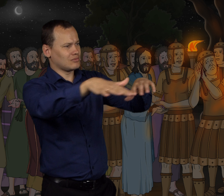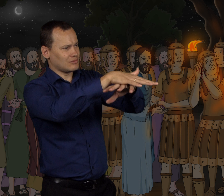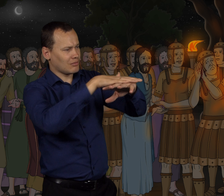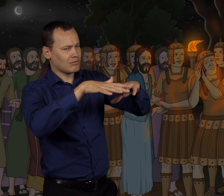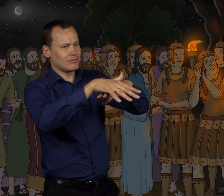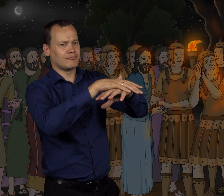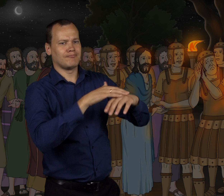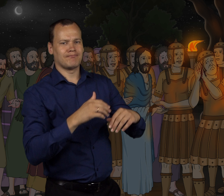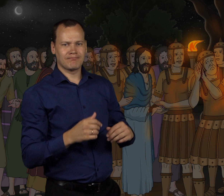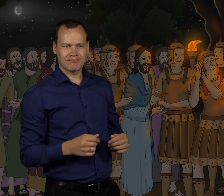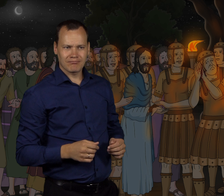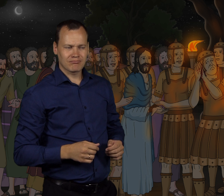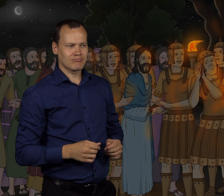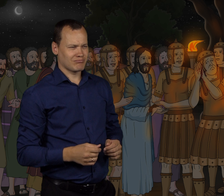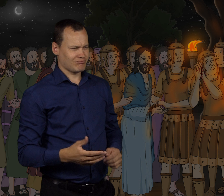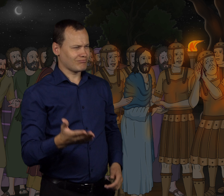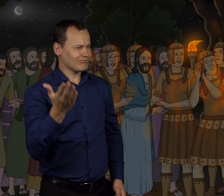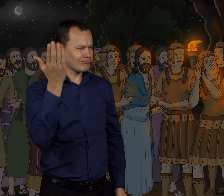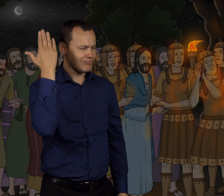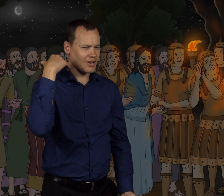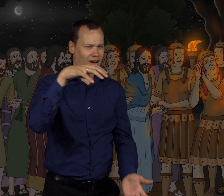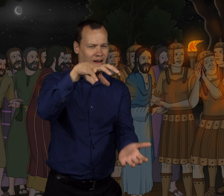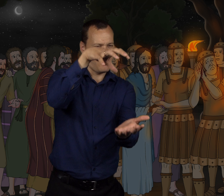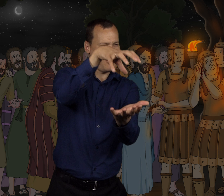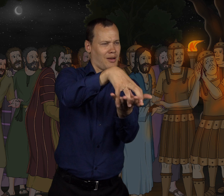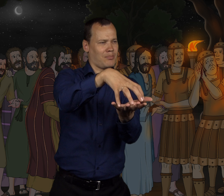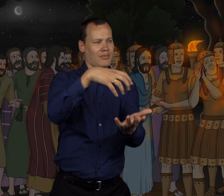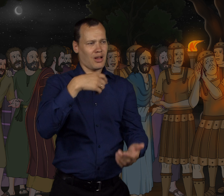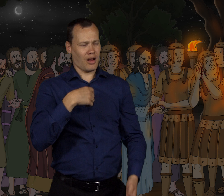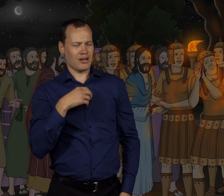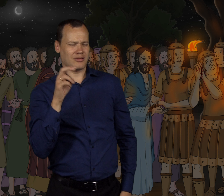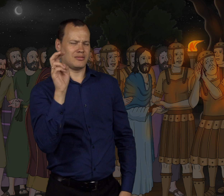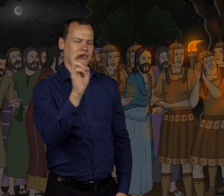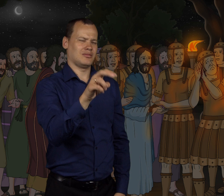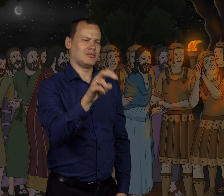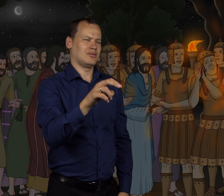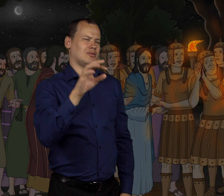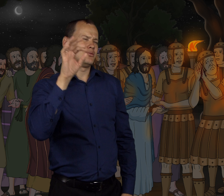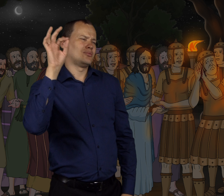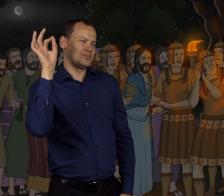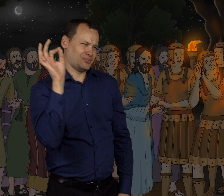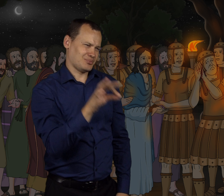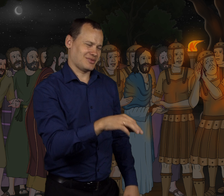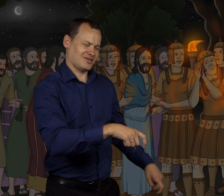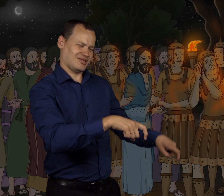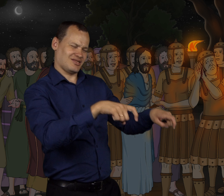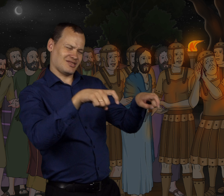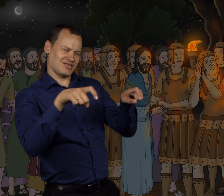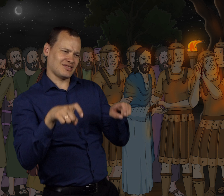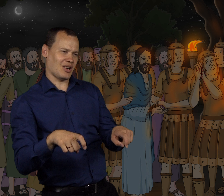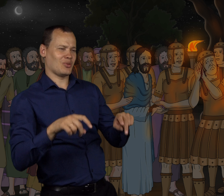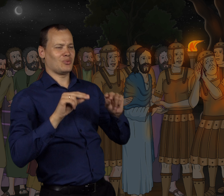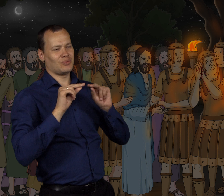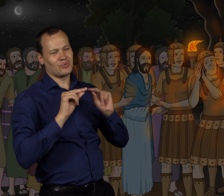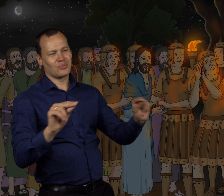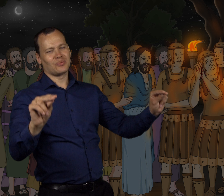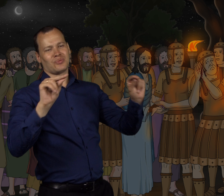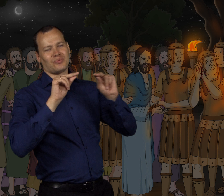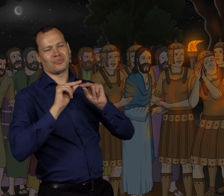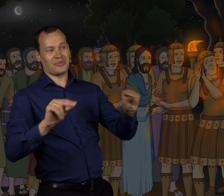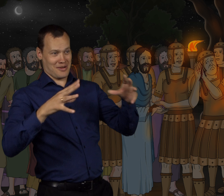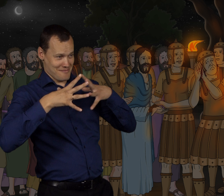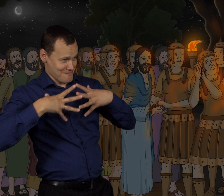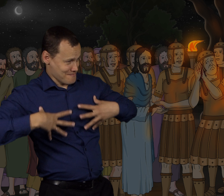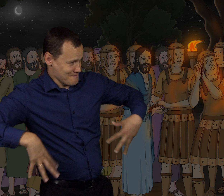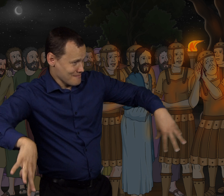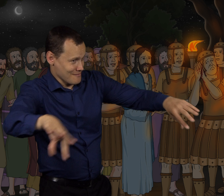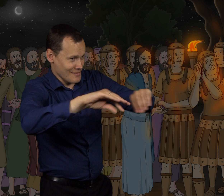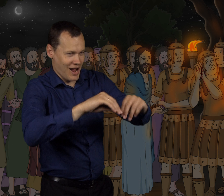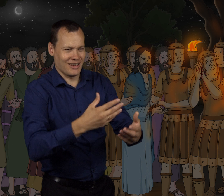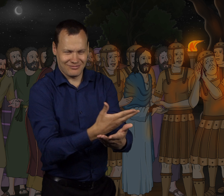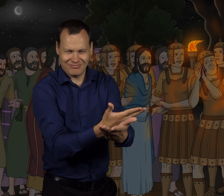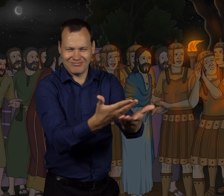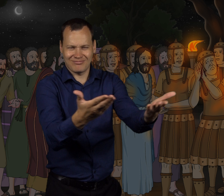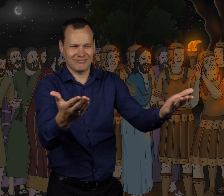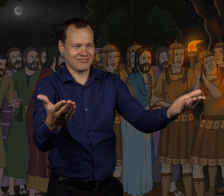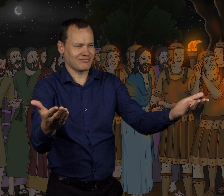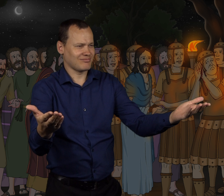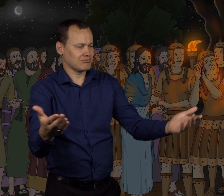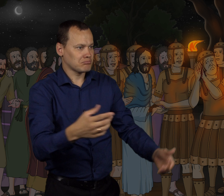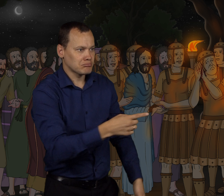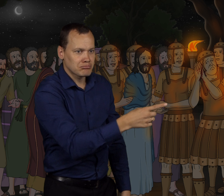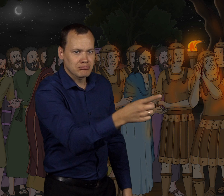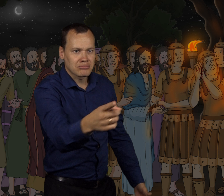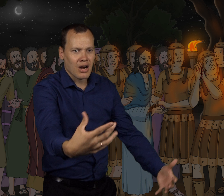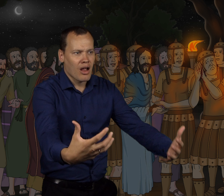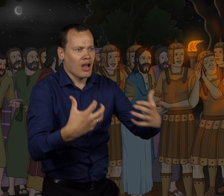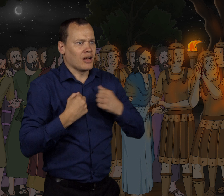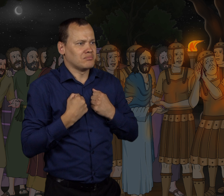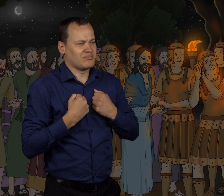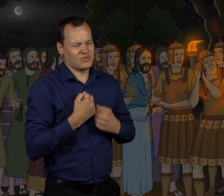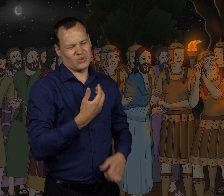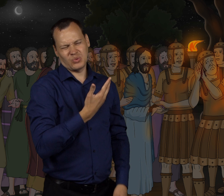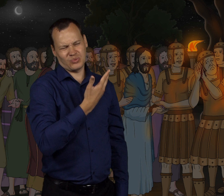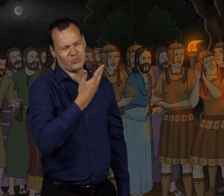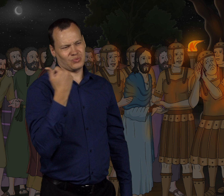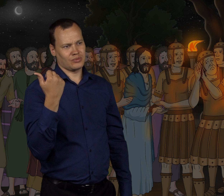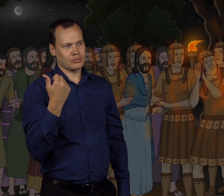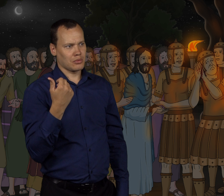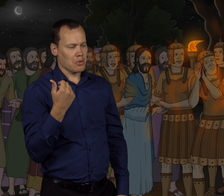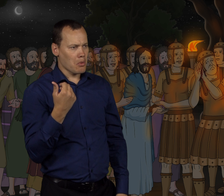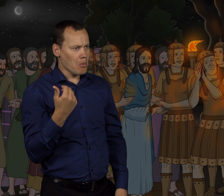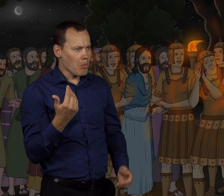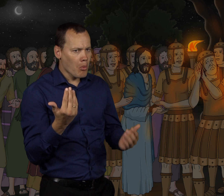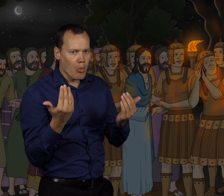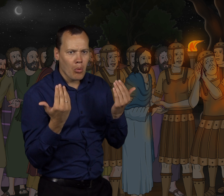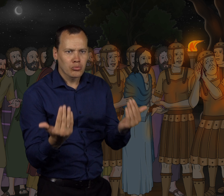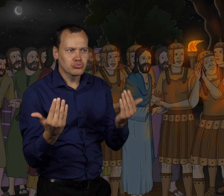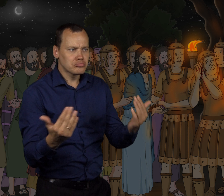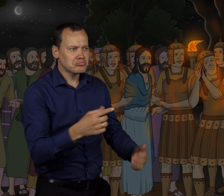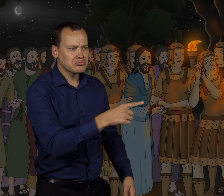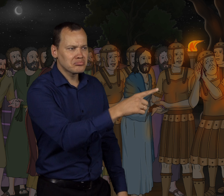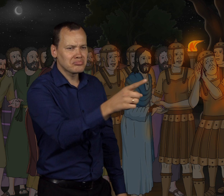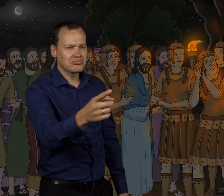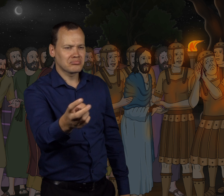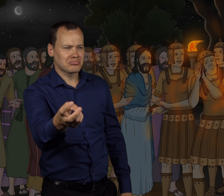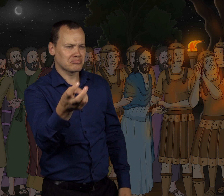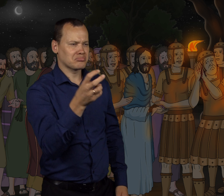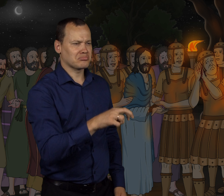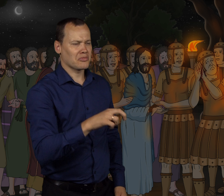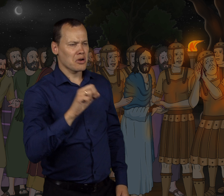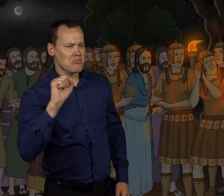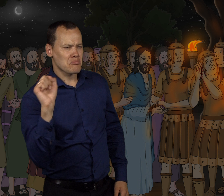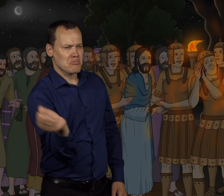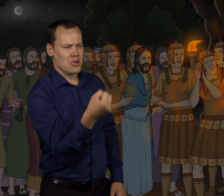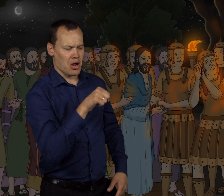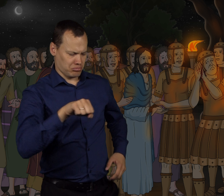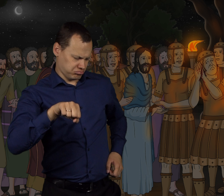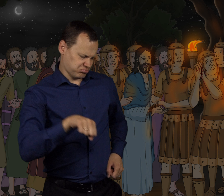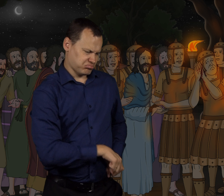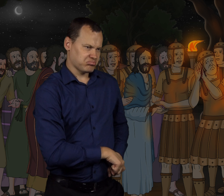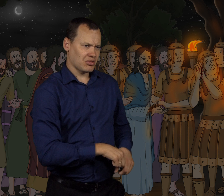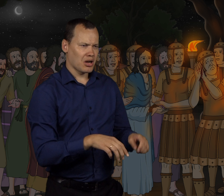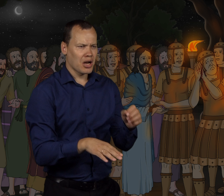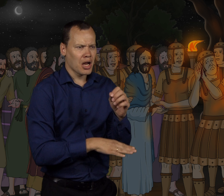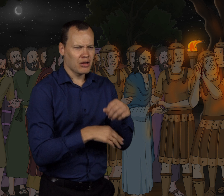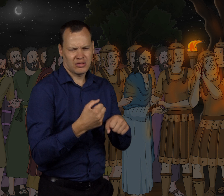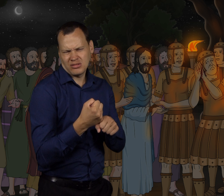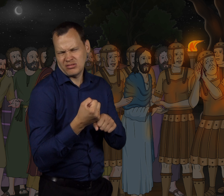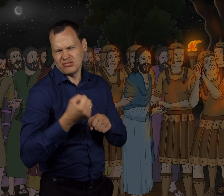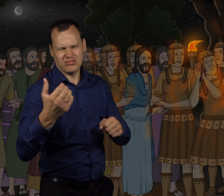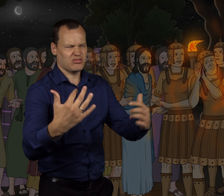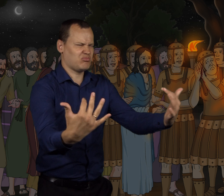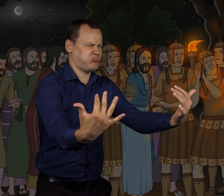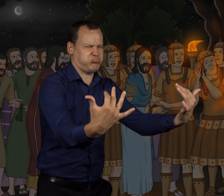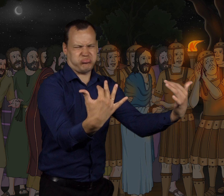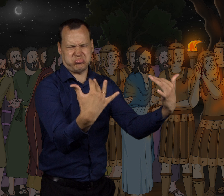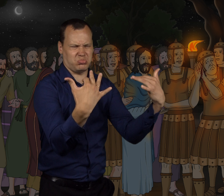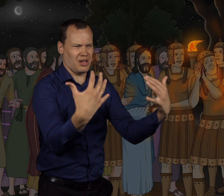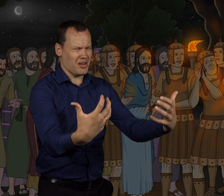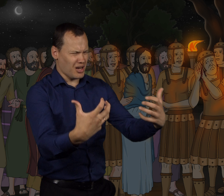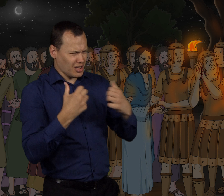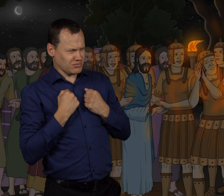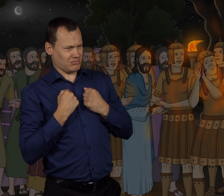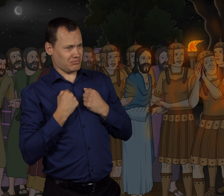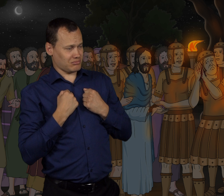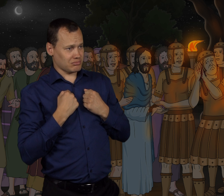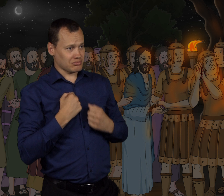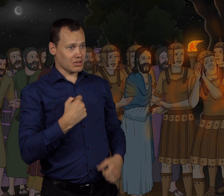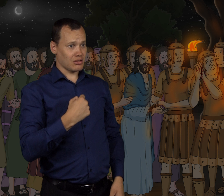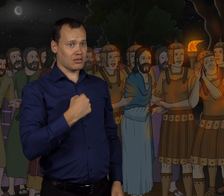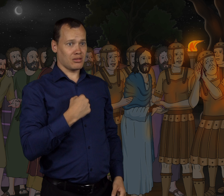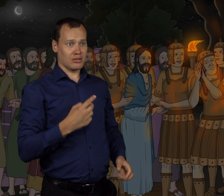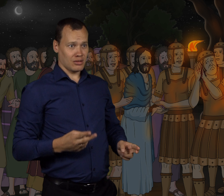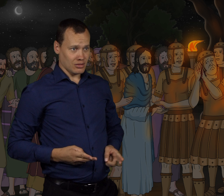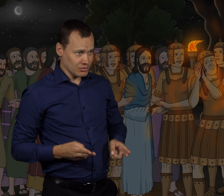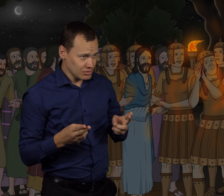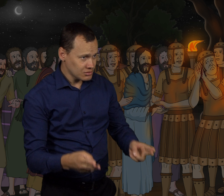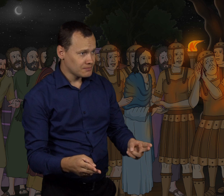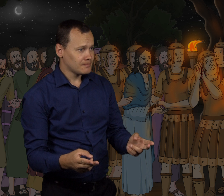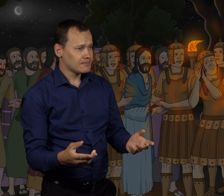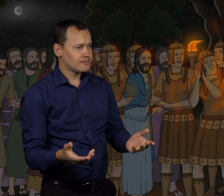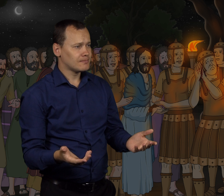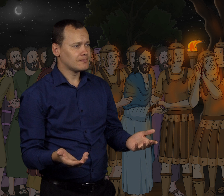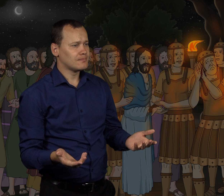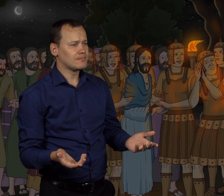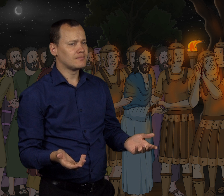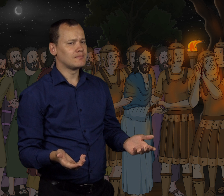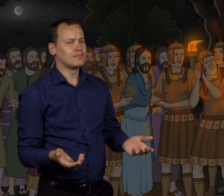At that time Jesus said to the crowd, “Have you come out with swords and clubs to arrest Me as you would an outlaw?